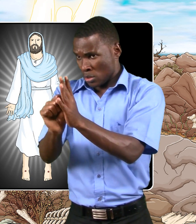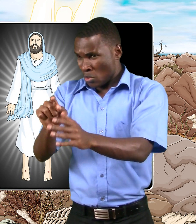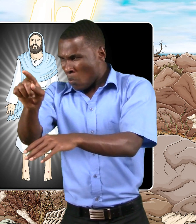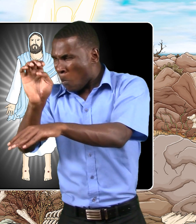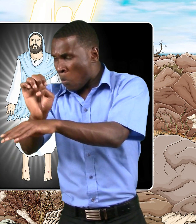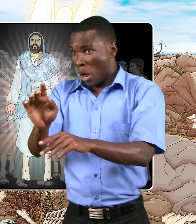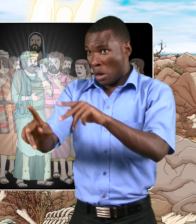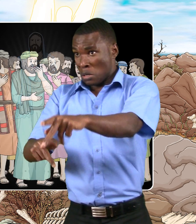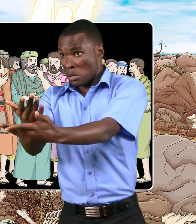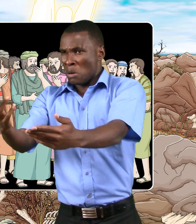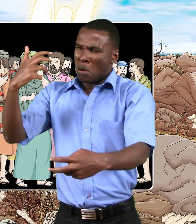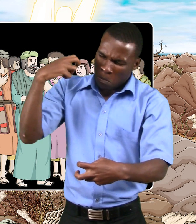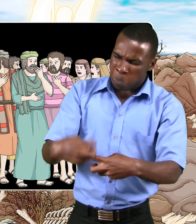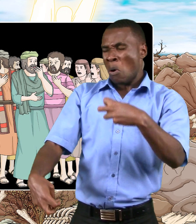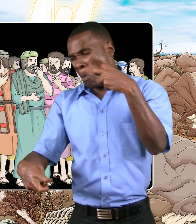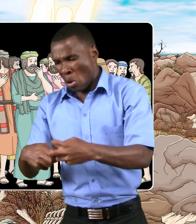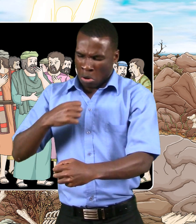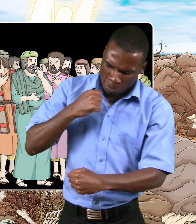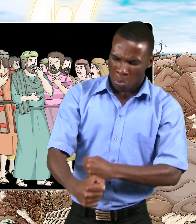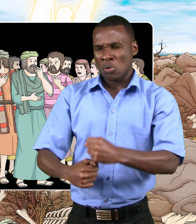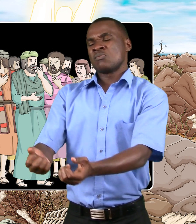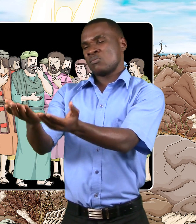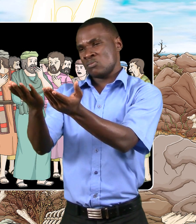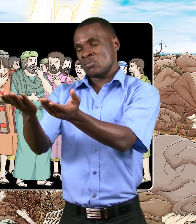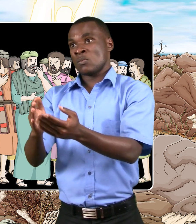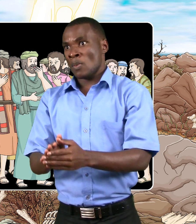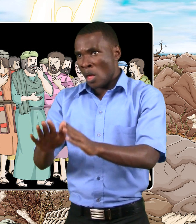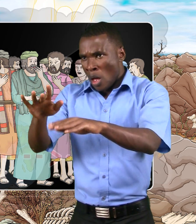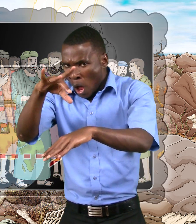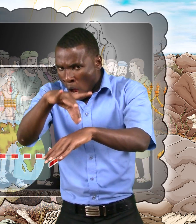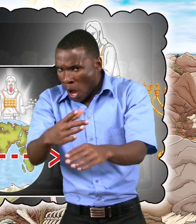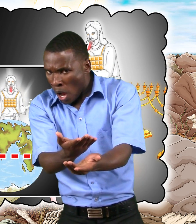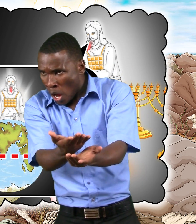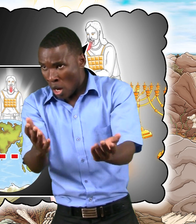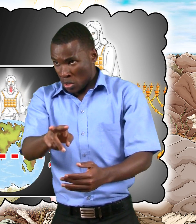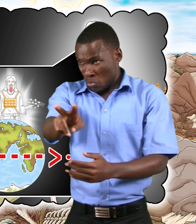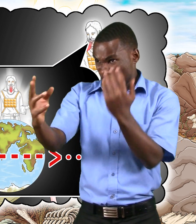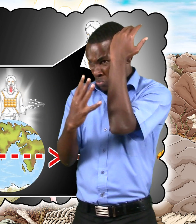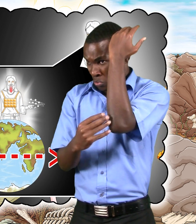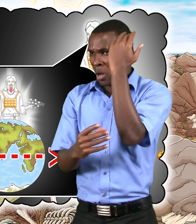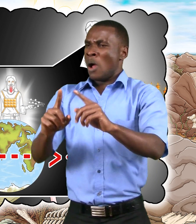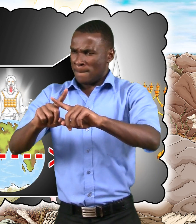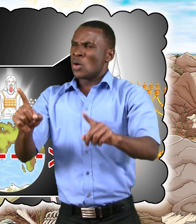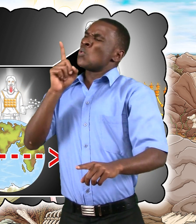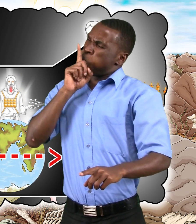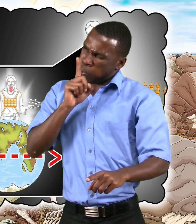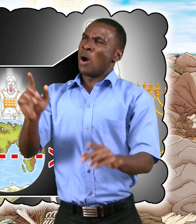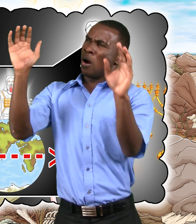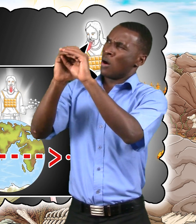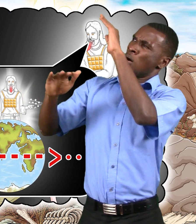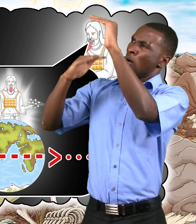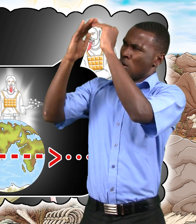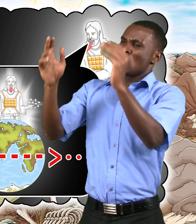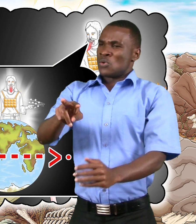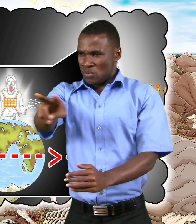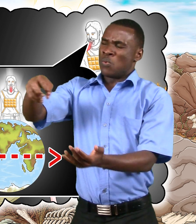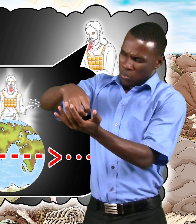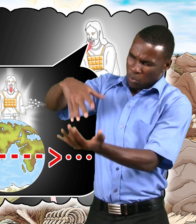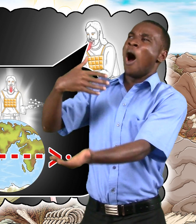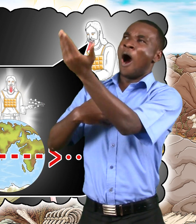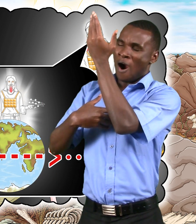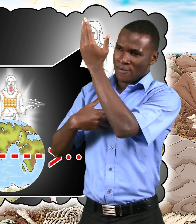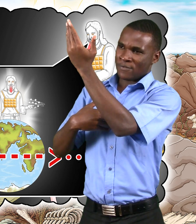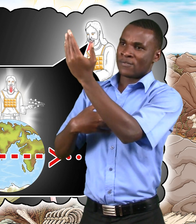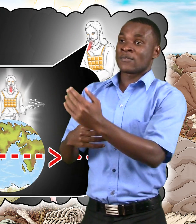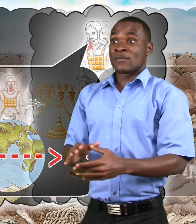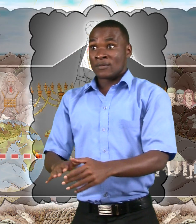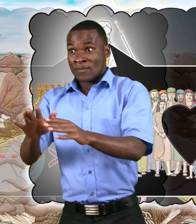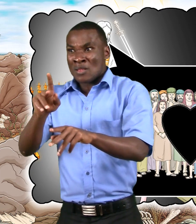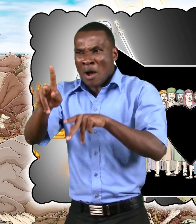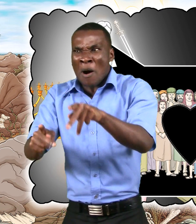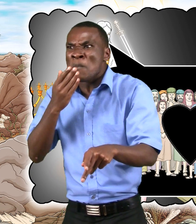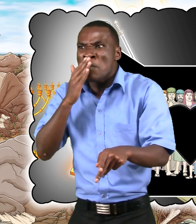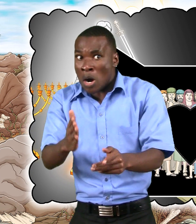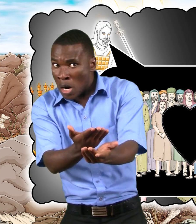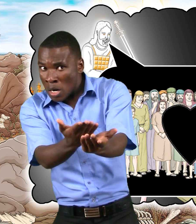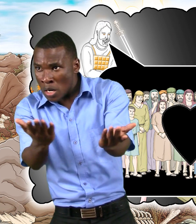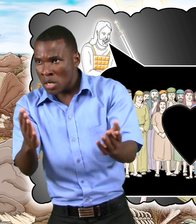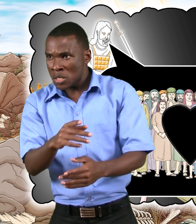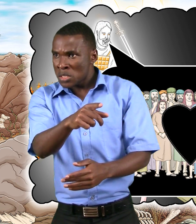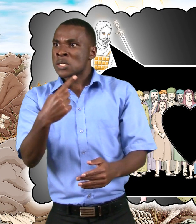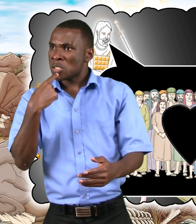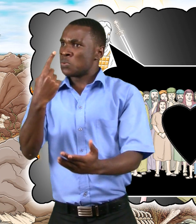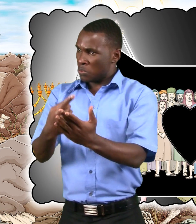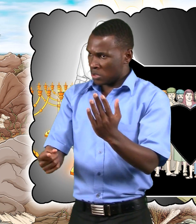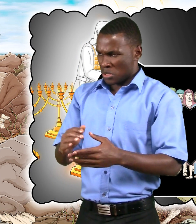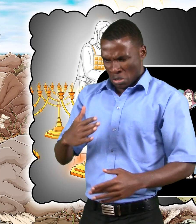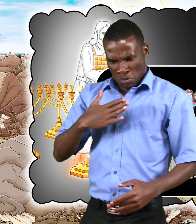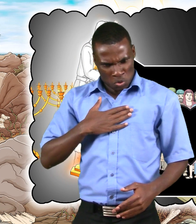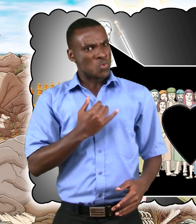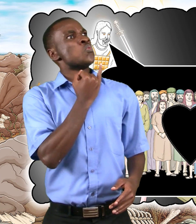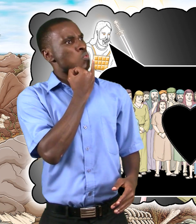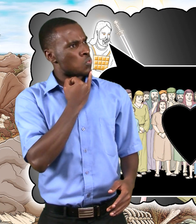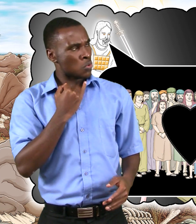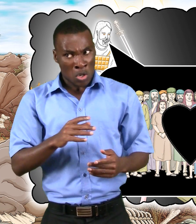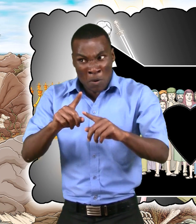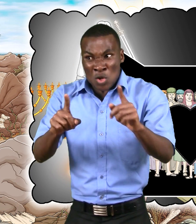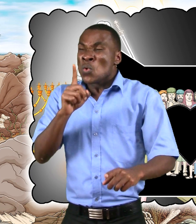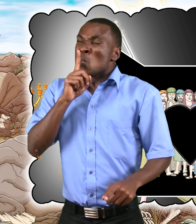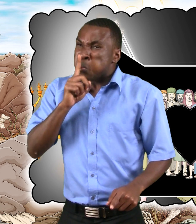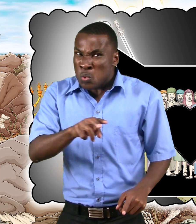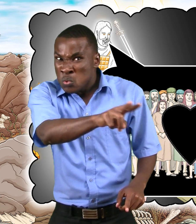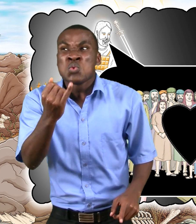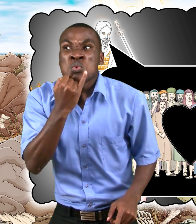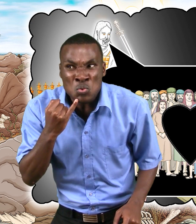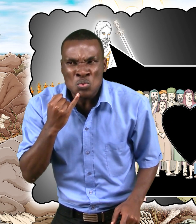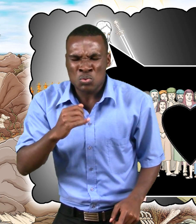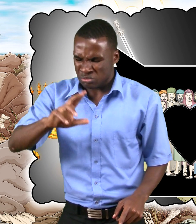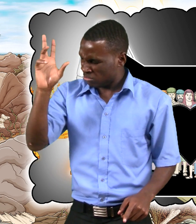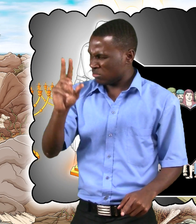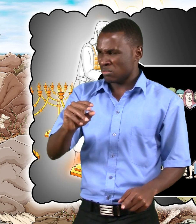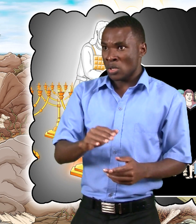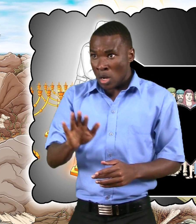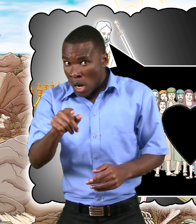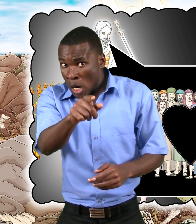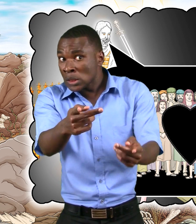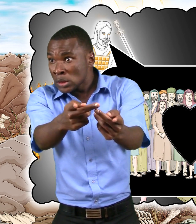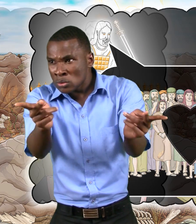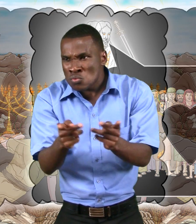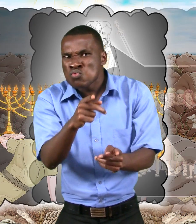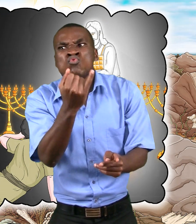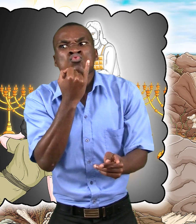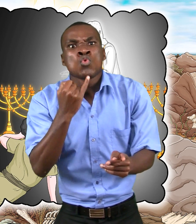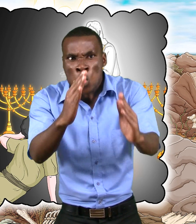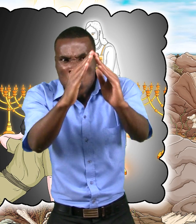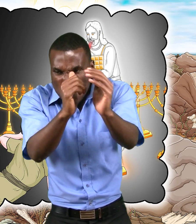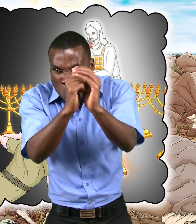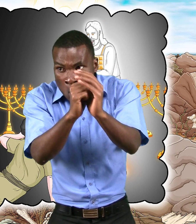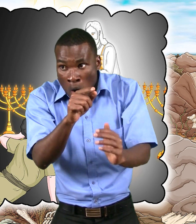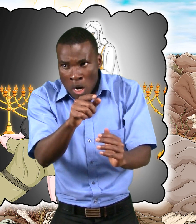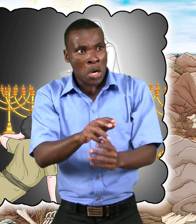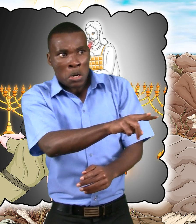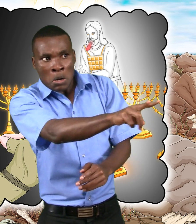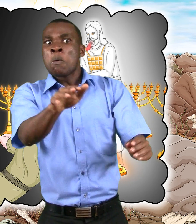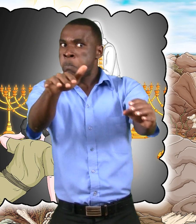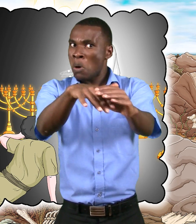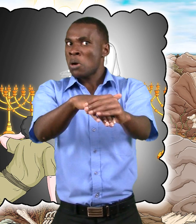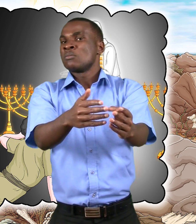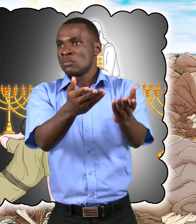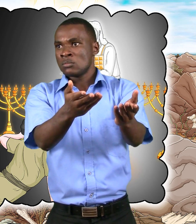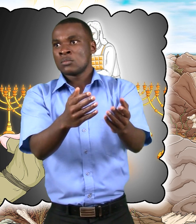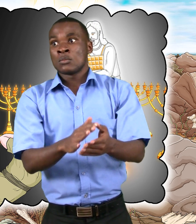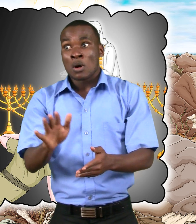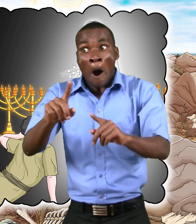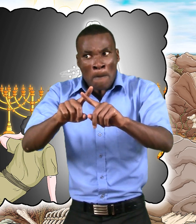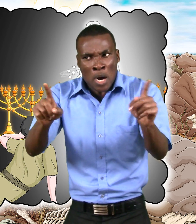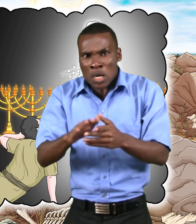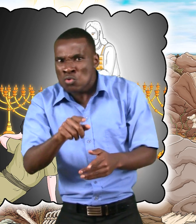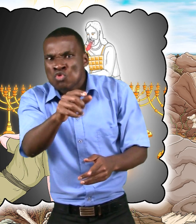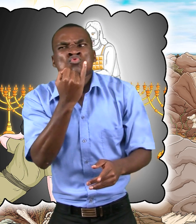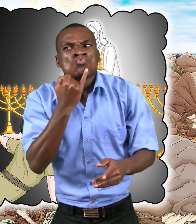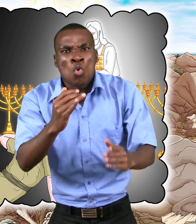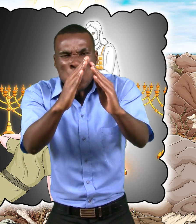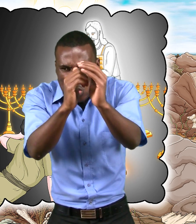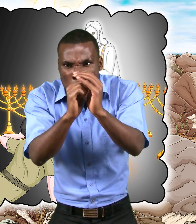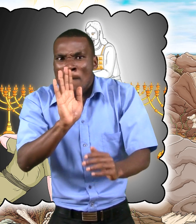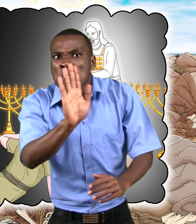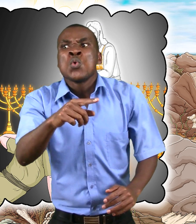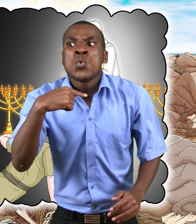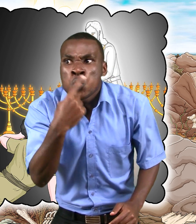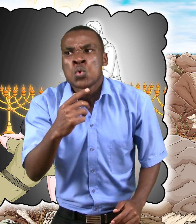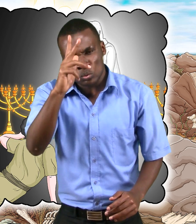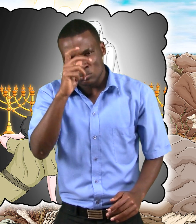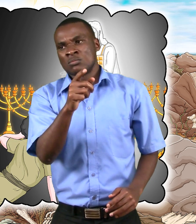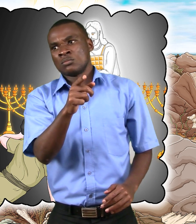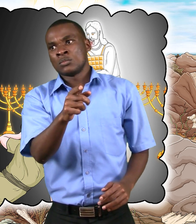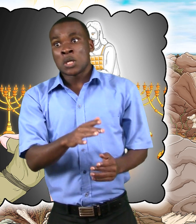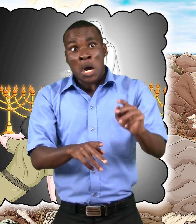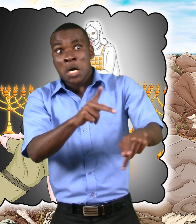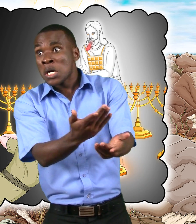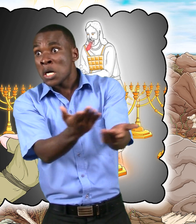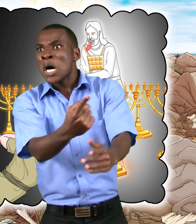And I am aware of the slander of those who falsely claim to be Jews, but are in fact a synagogue of Satan.